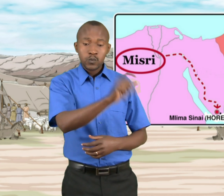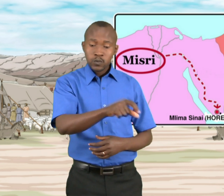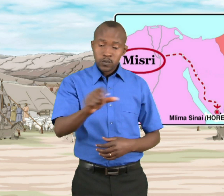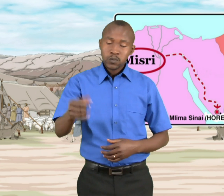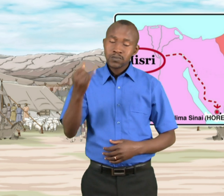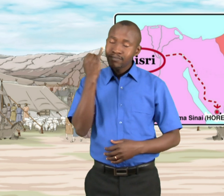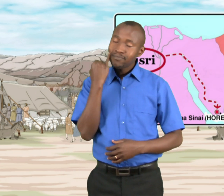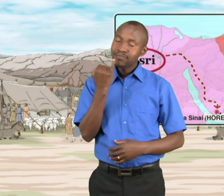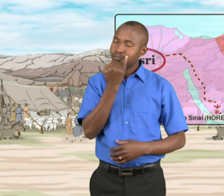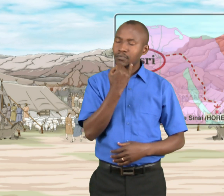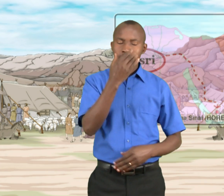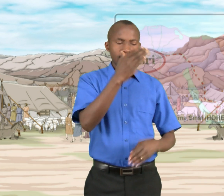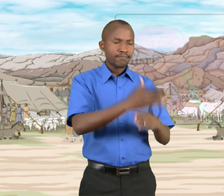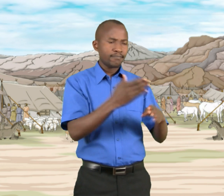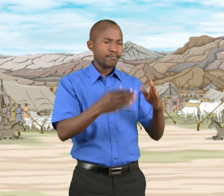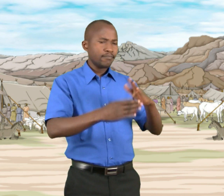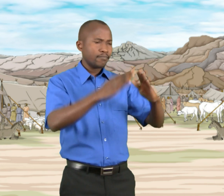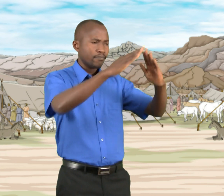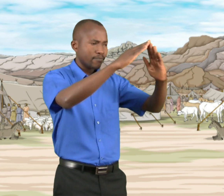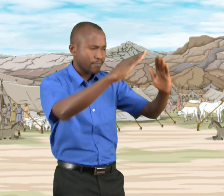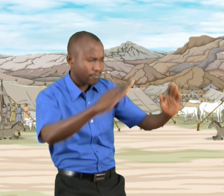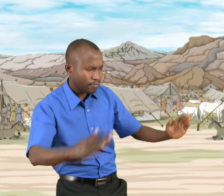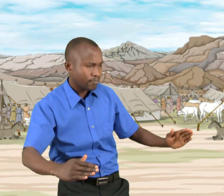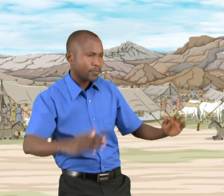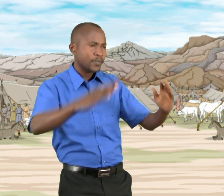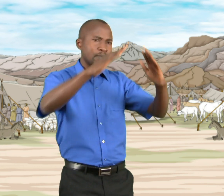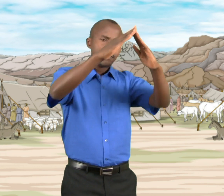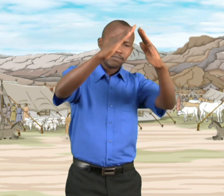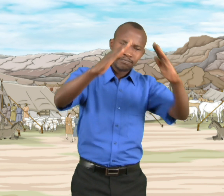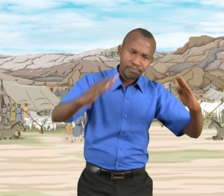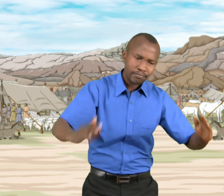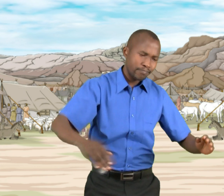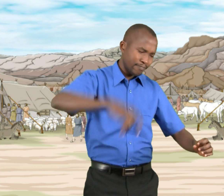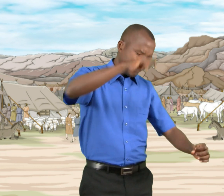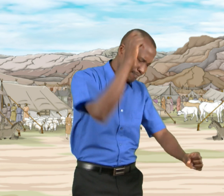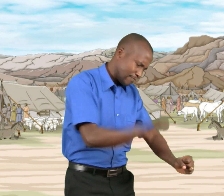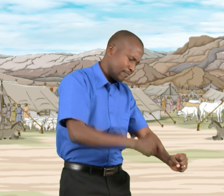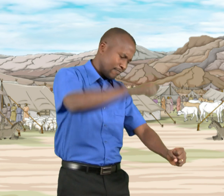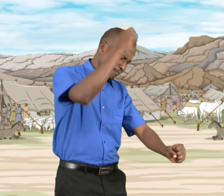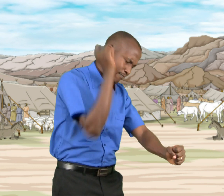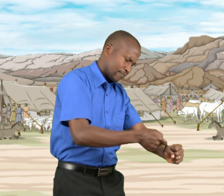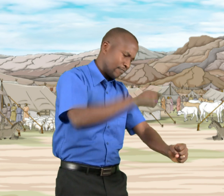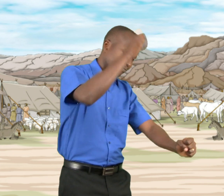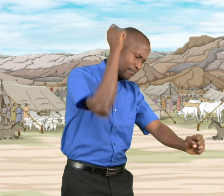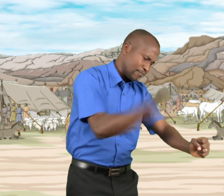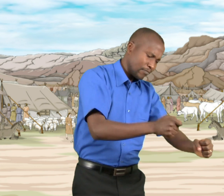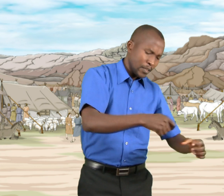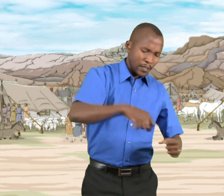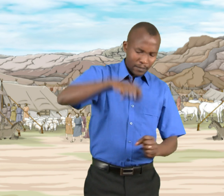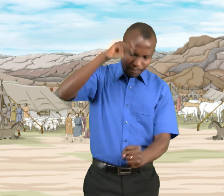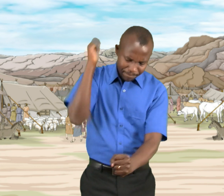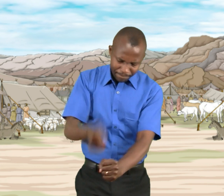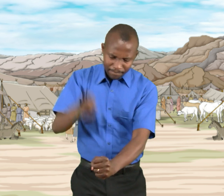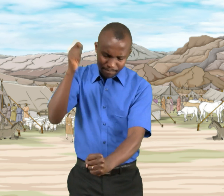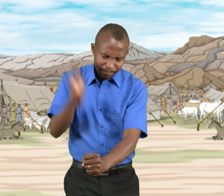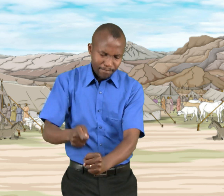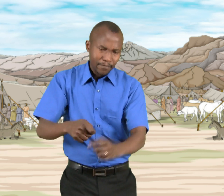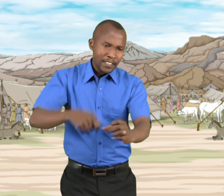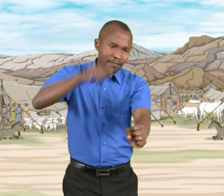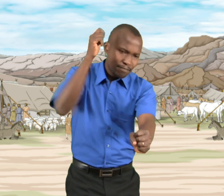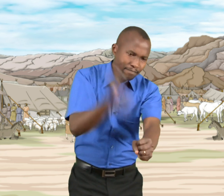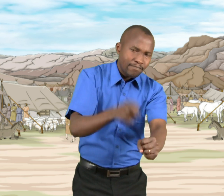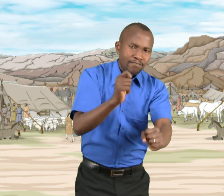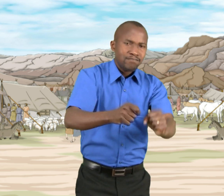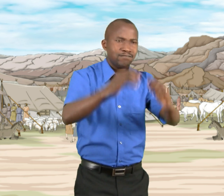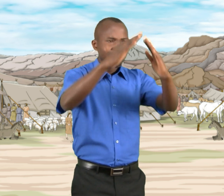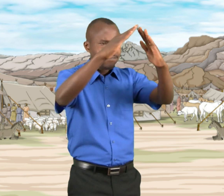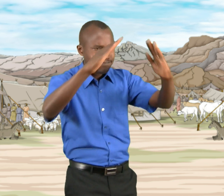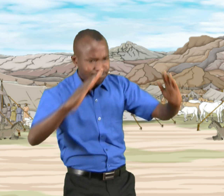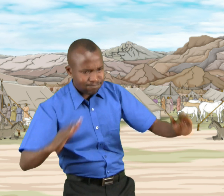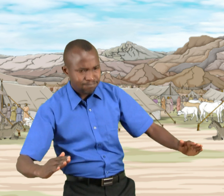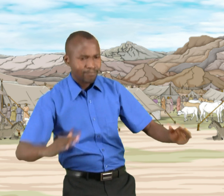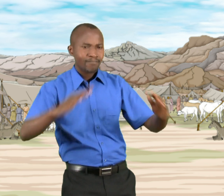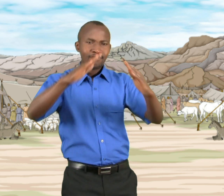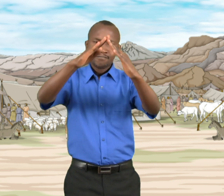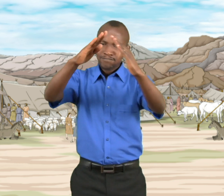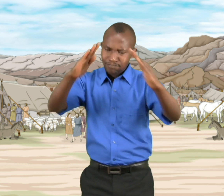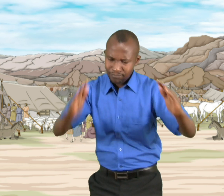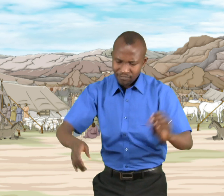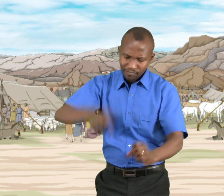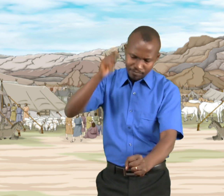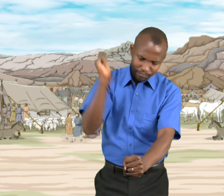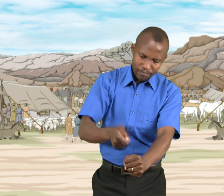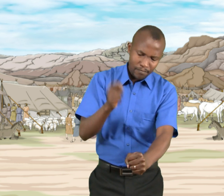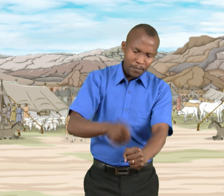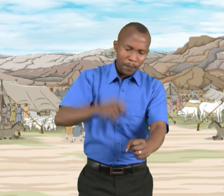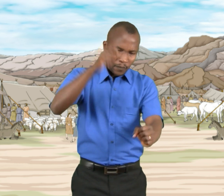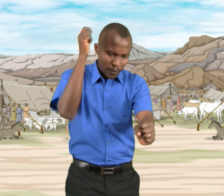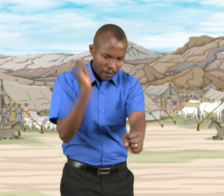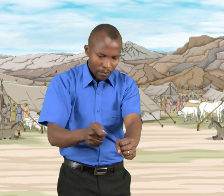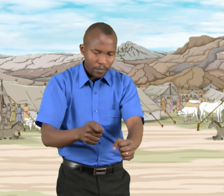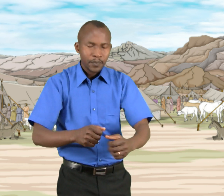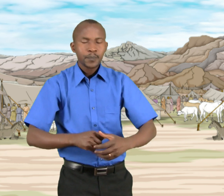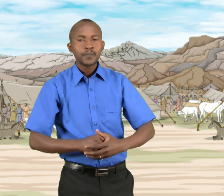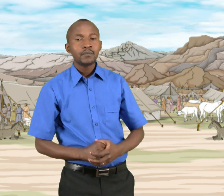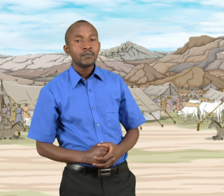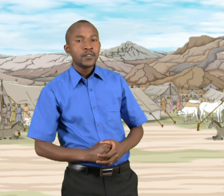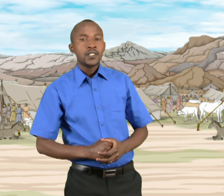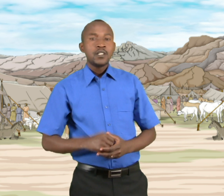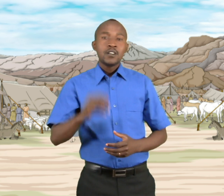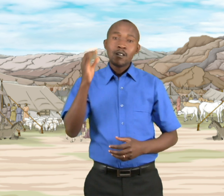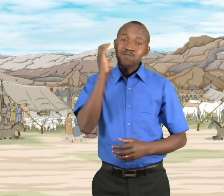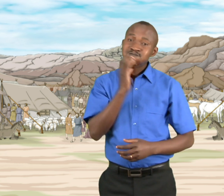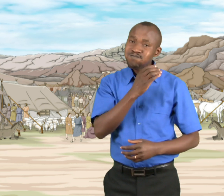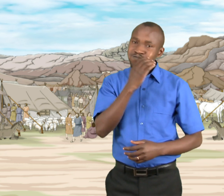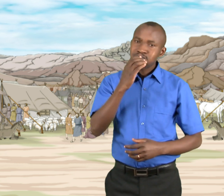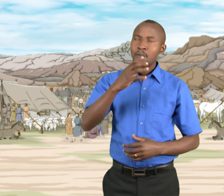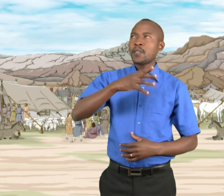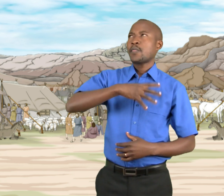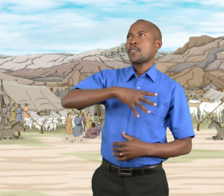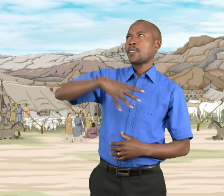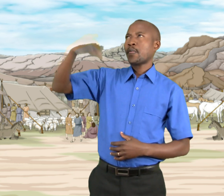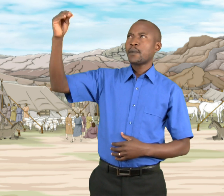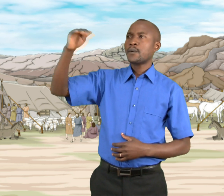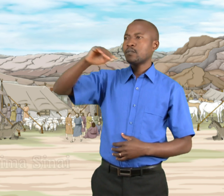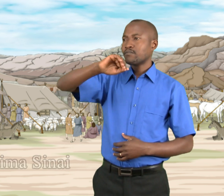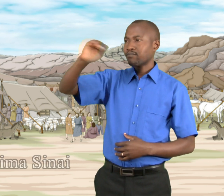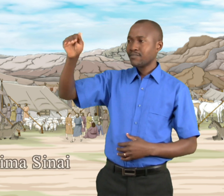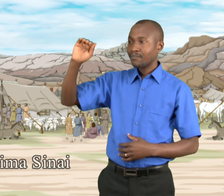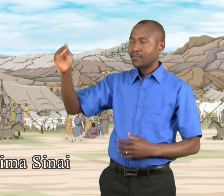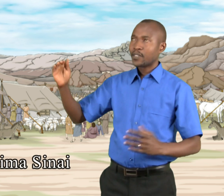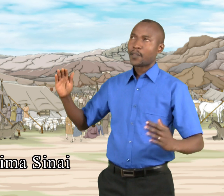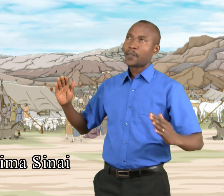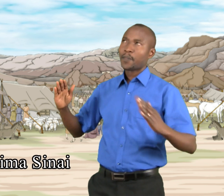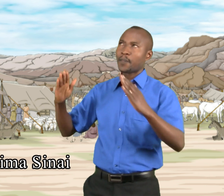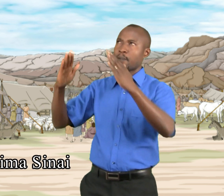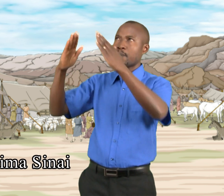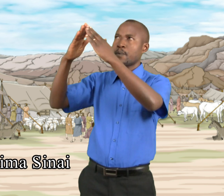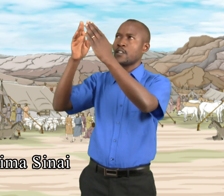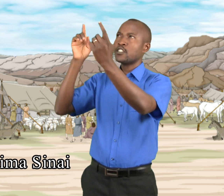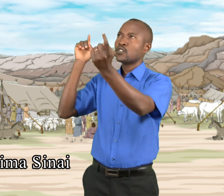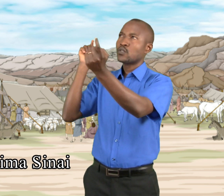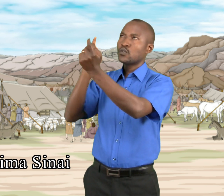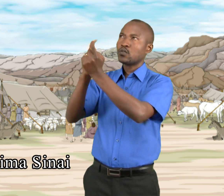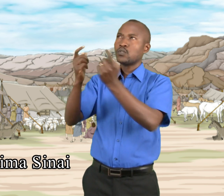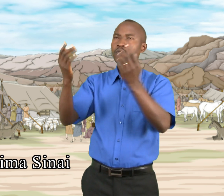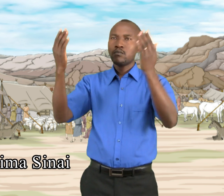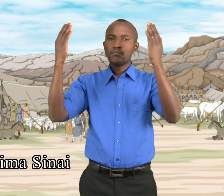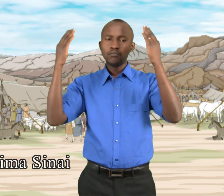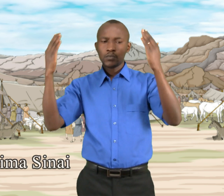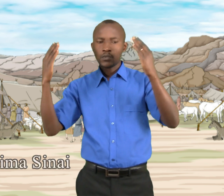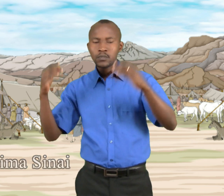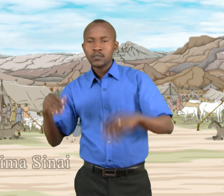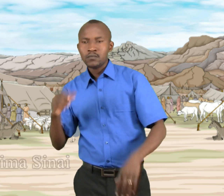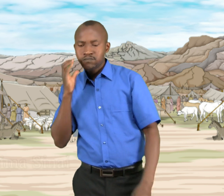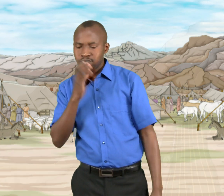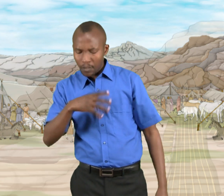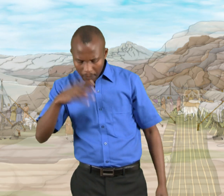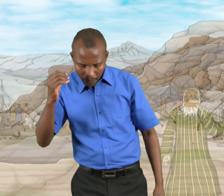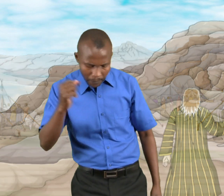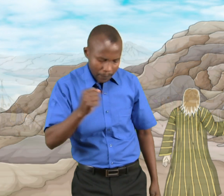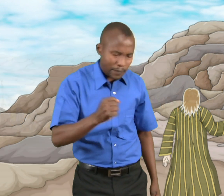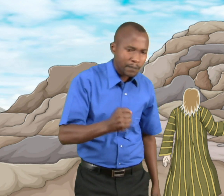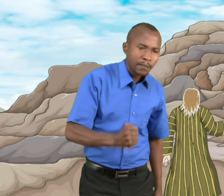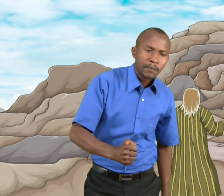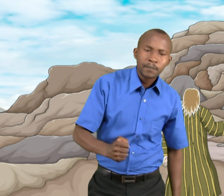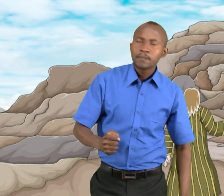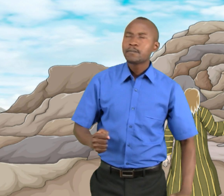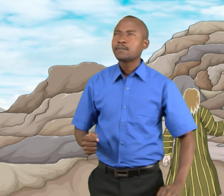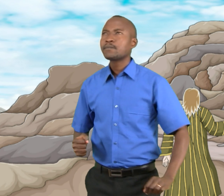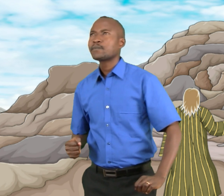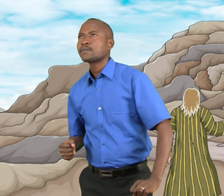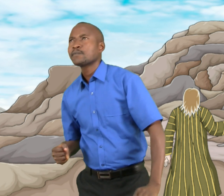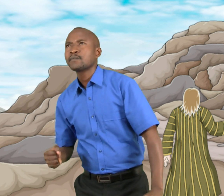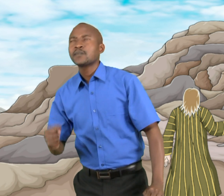After they had set out from Rephidim, they entered the Wilderness of Sinai, and Israel camped there in front of the mountain.